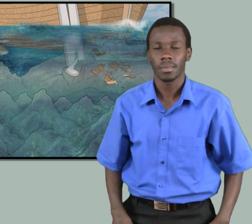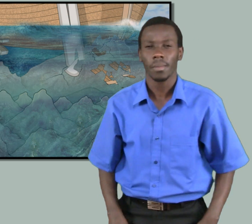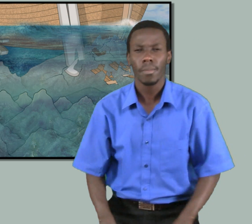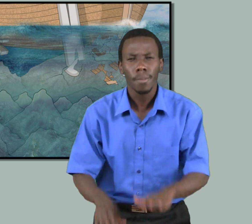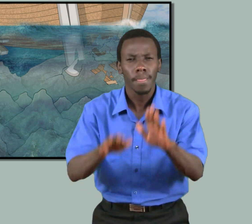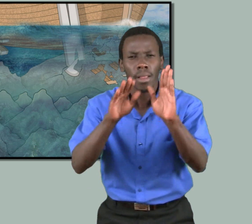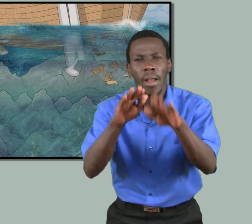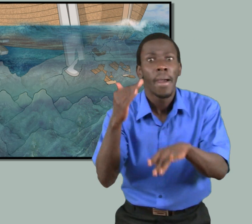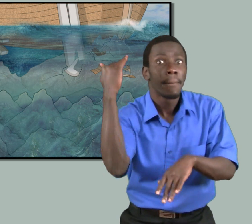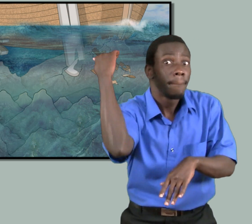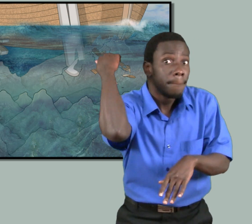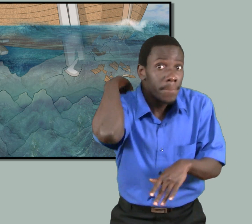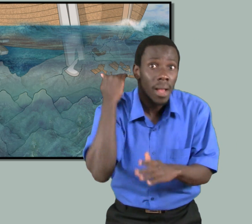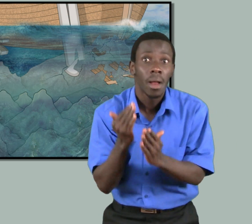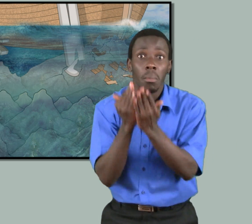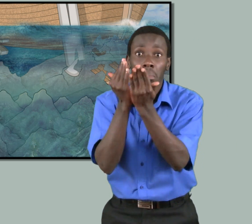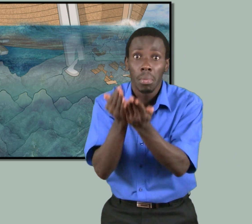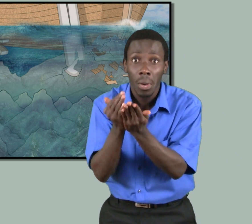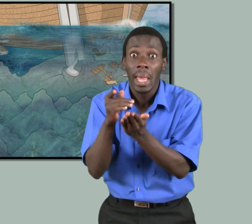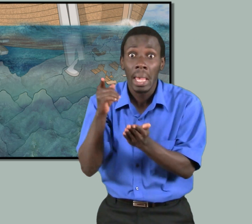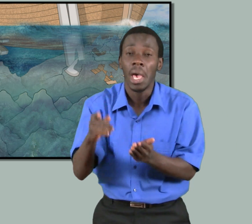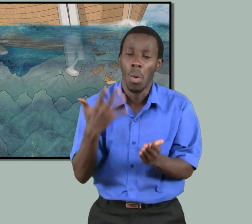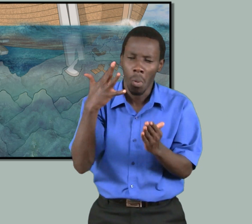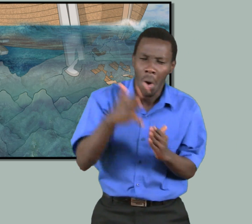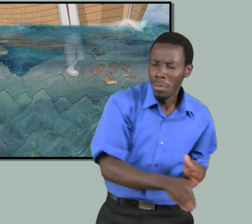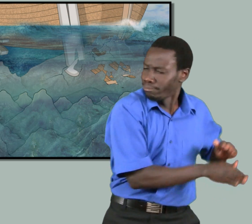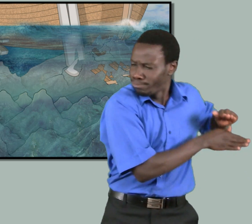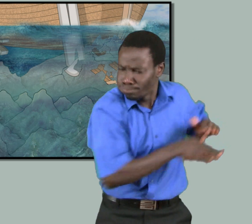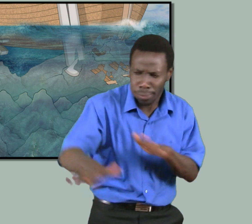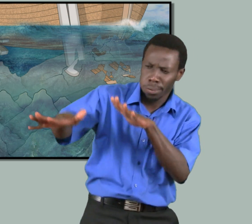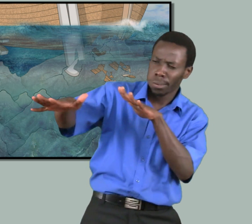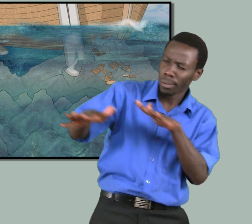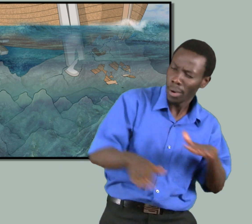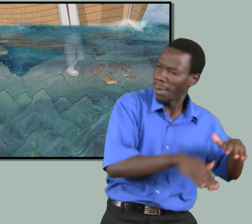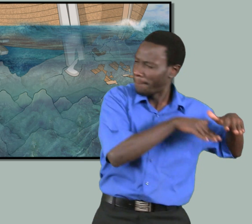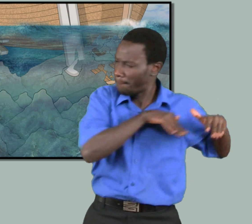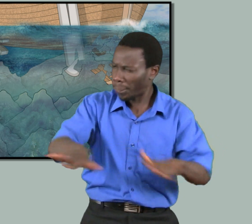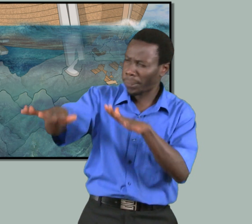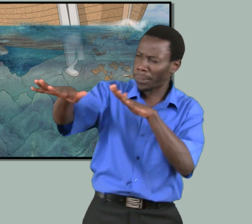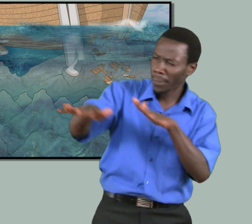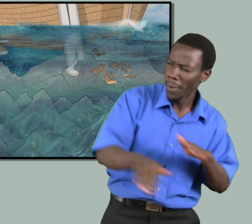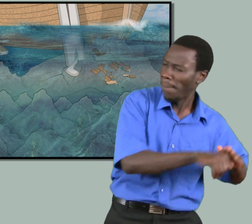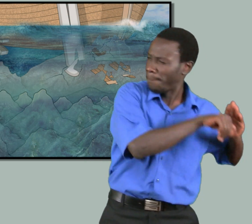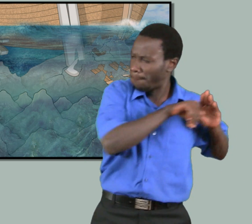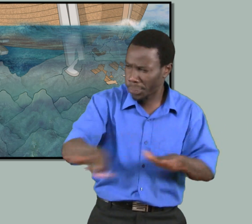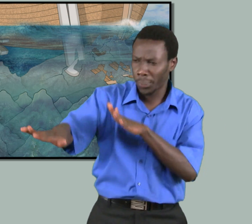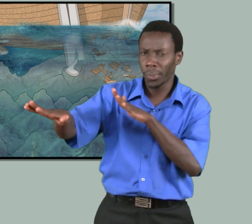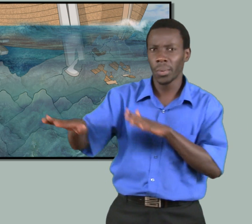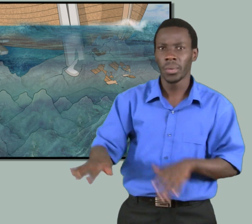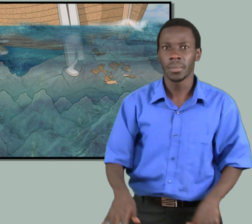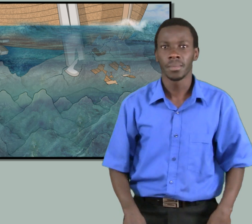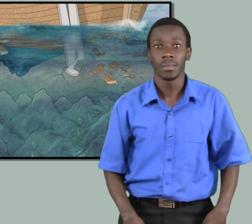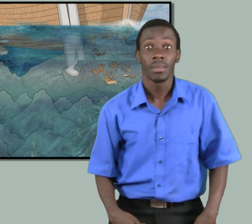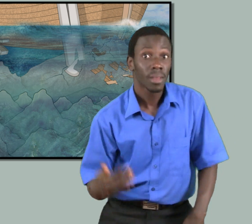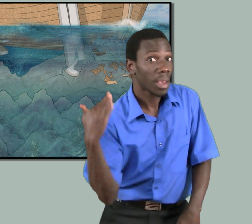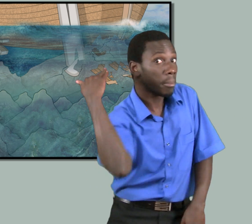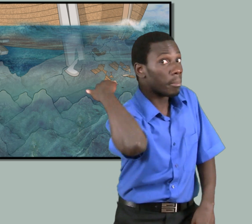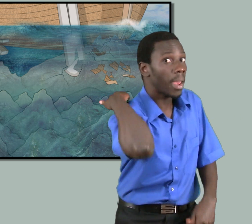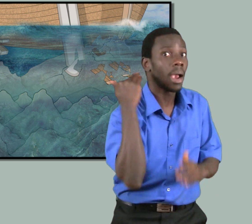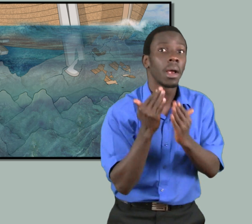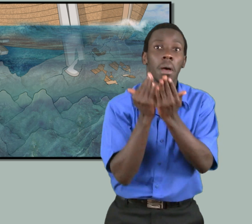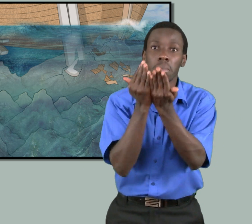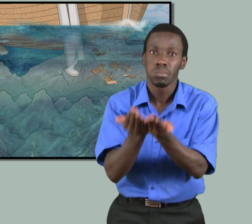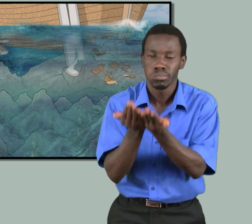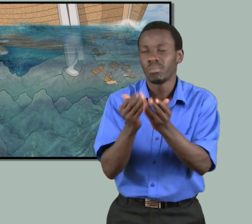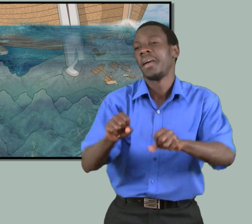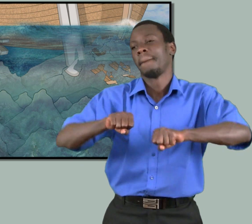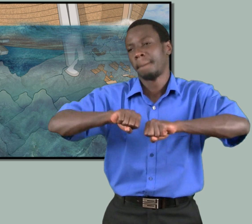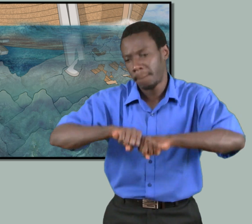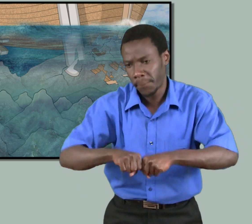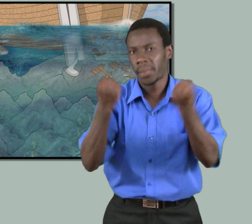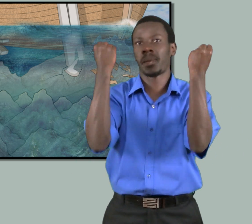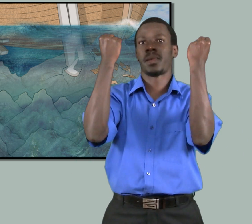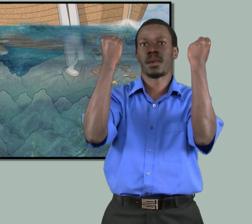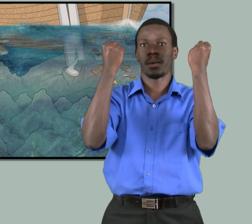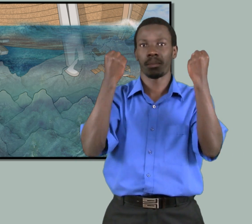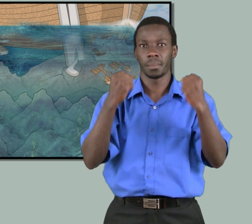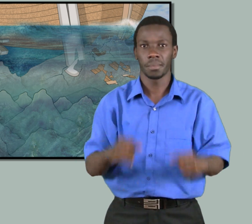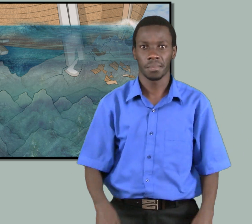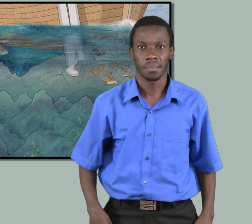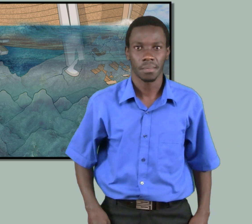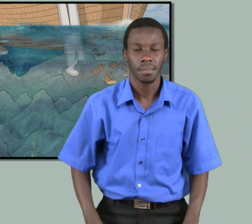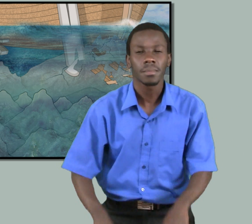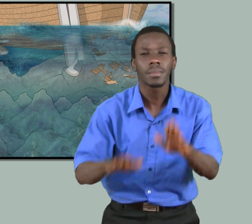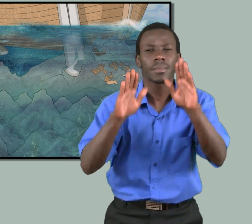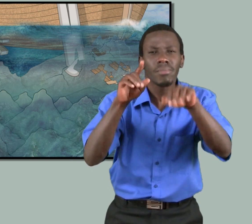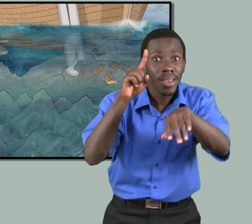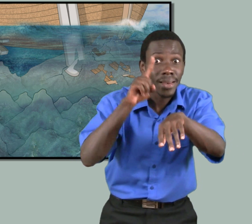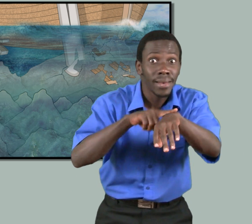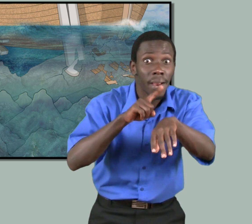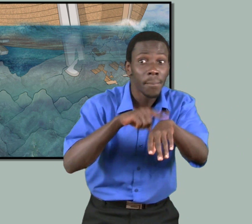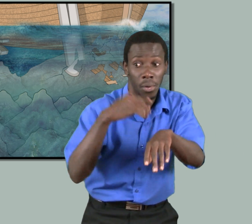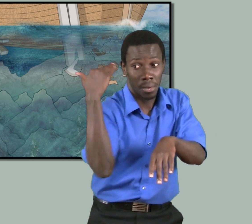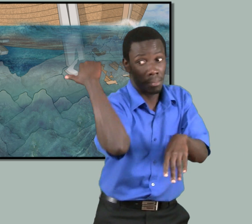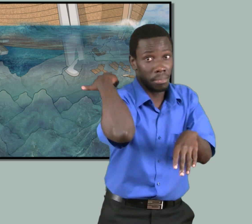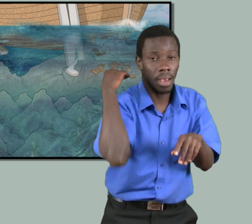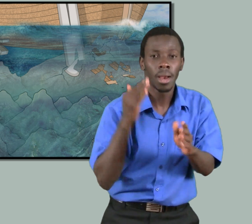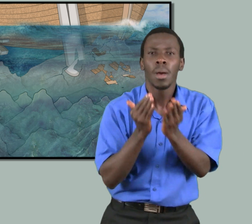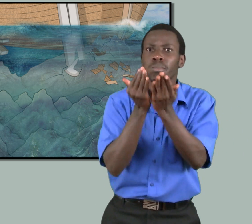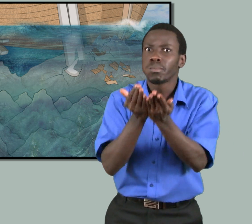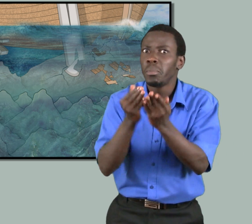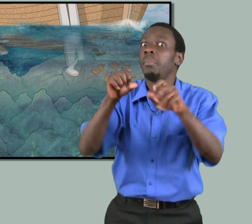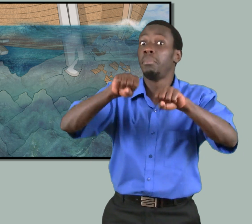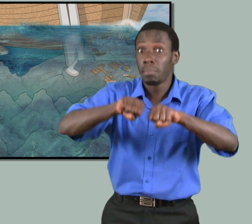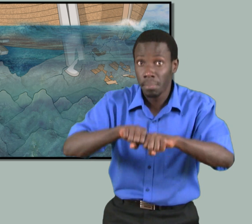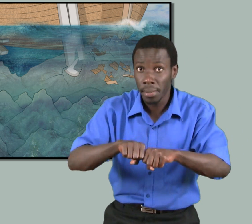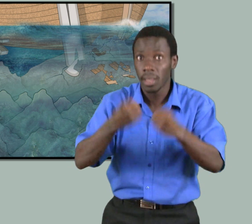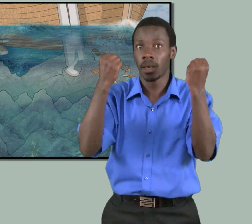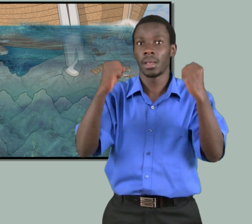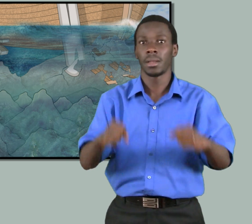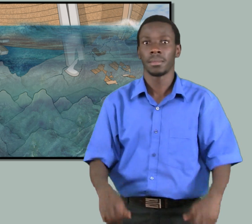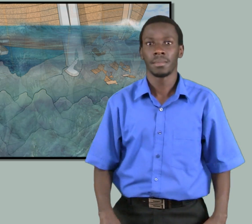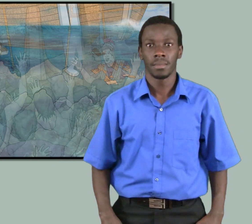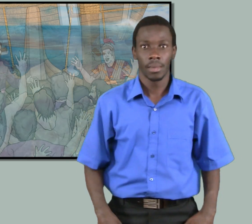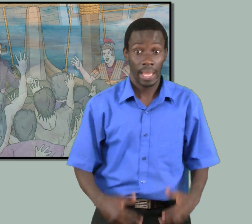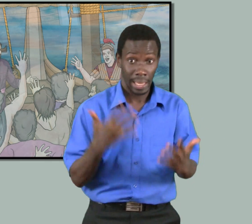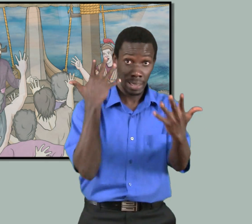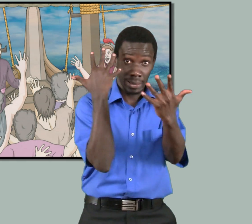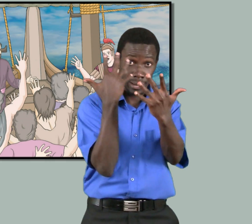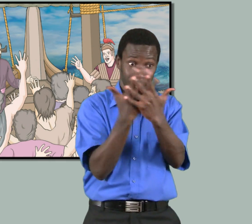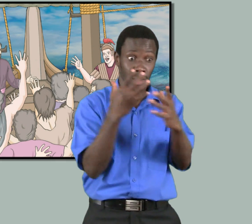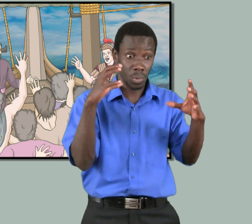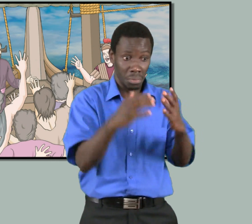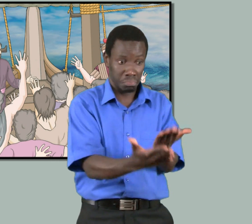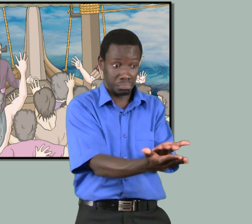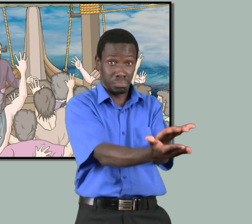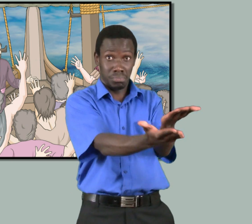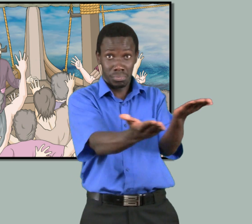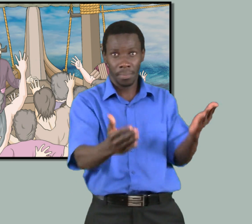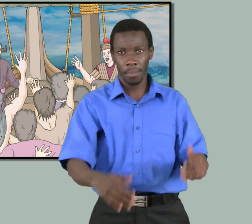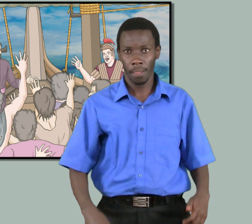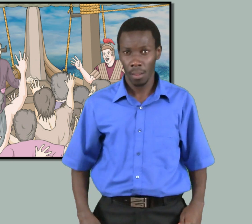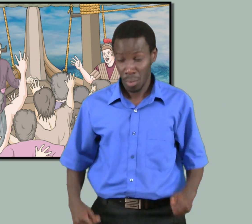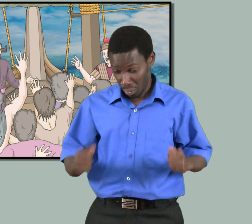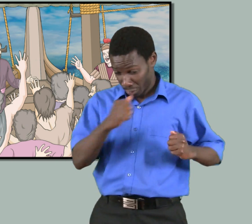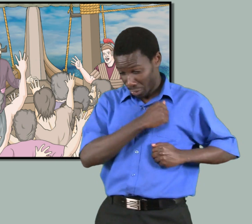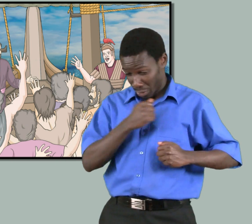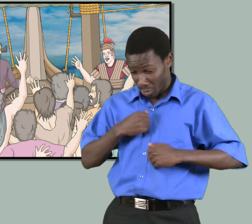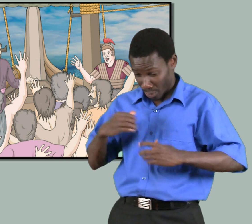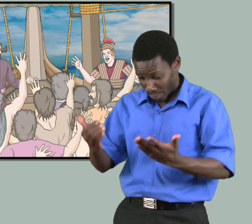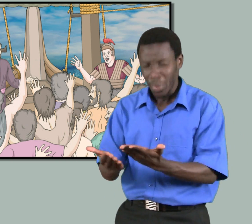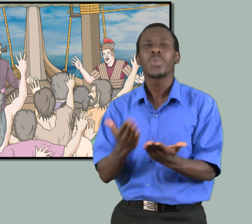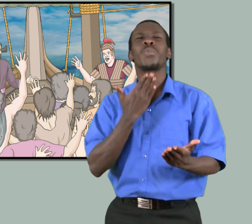But the vessel struck a sandbar and ran aground.